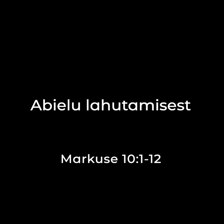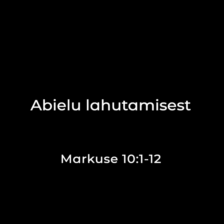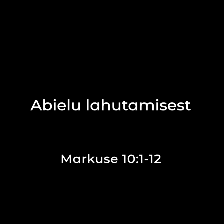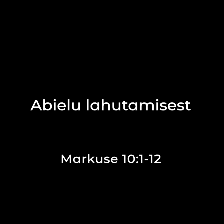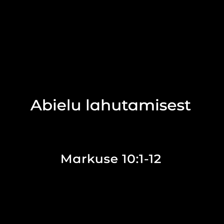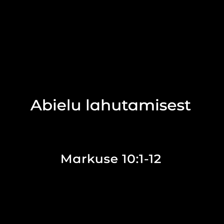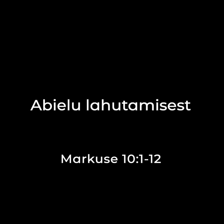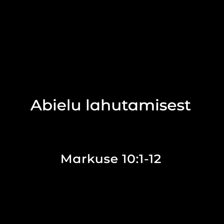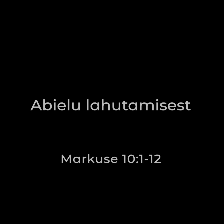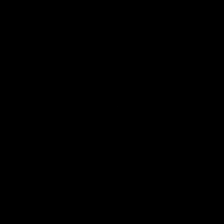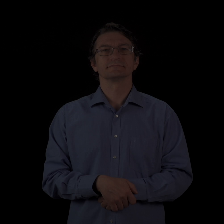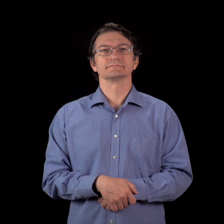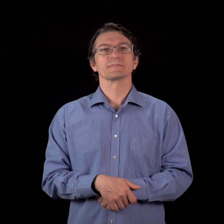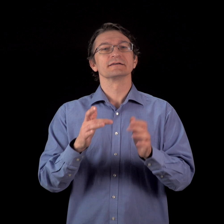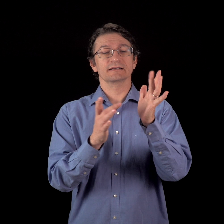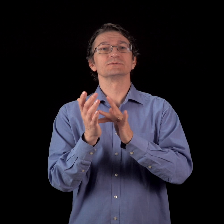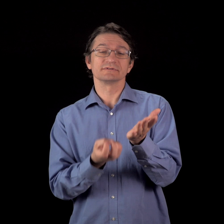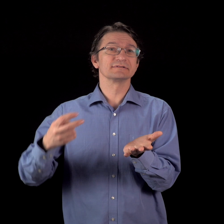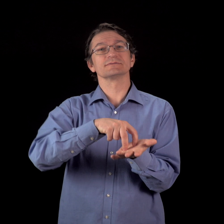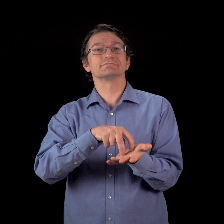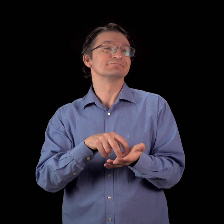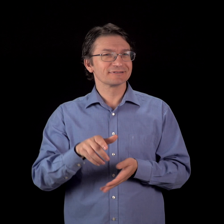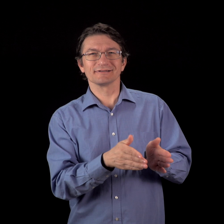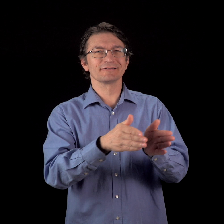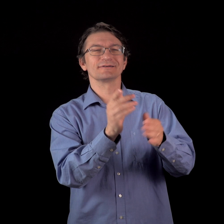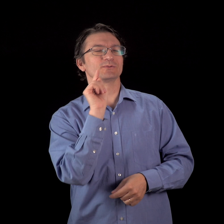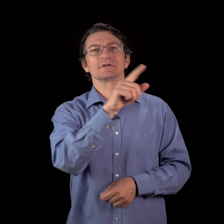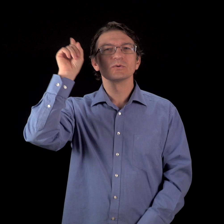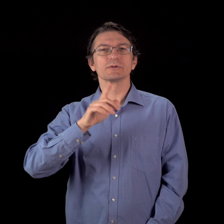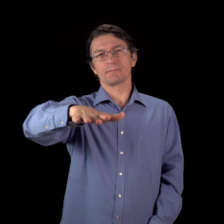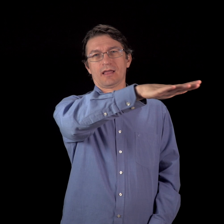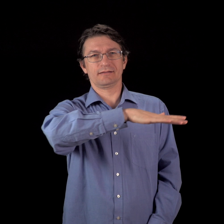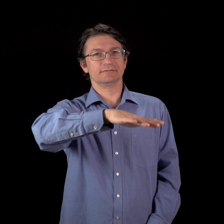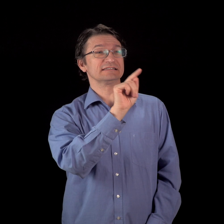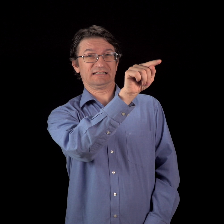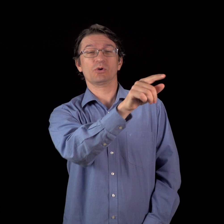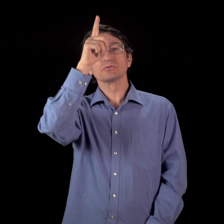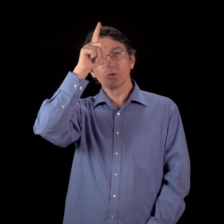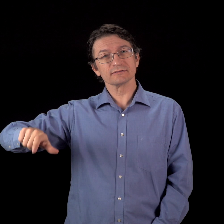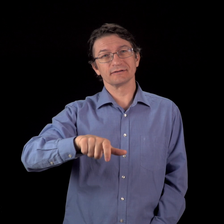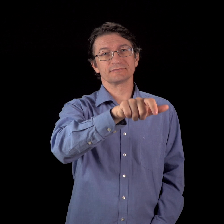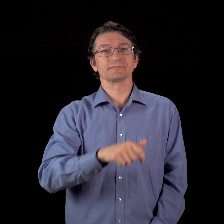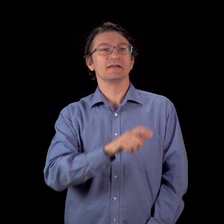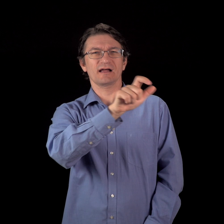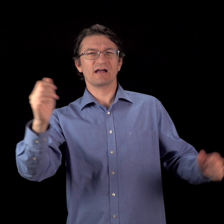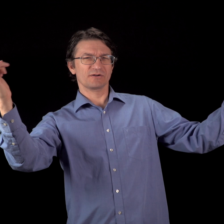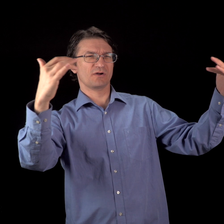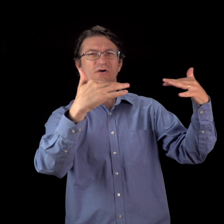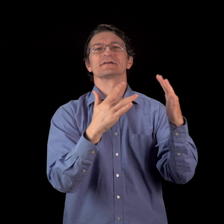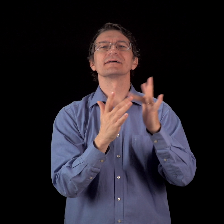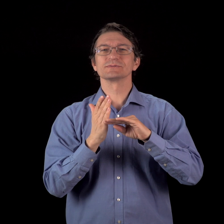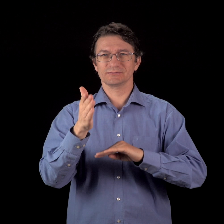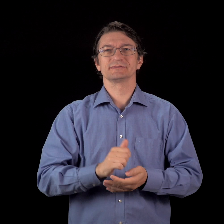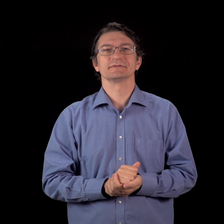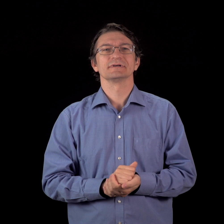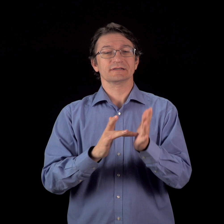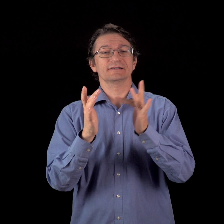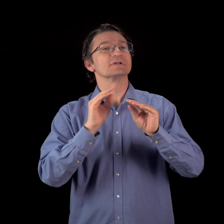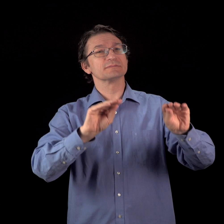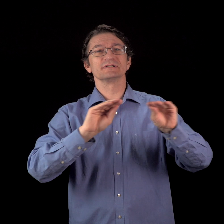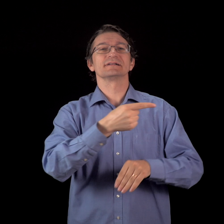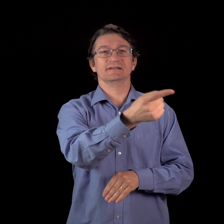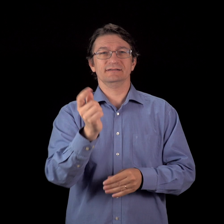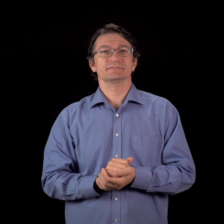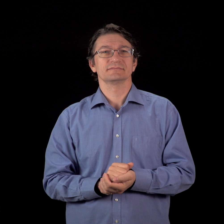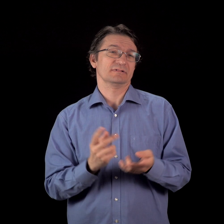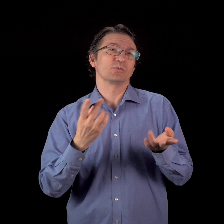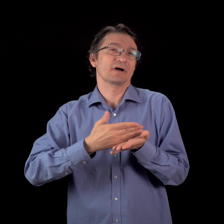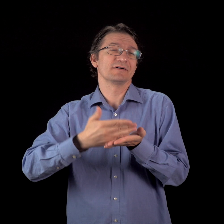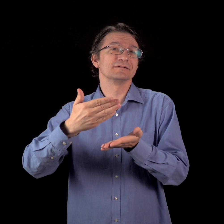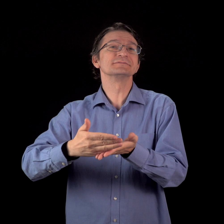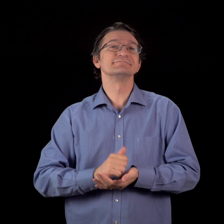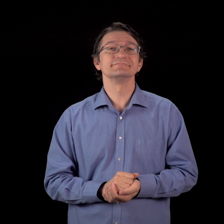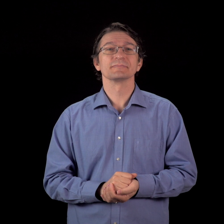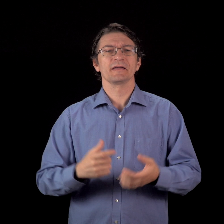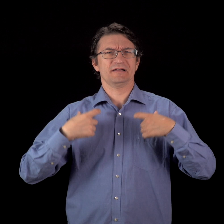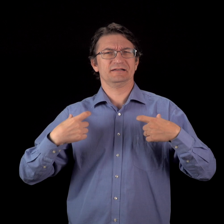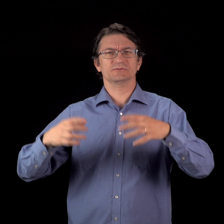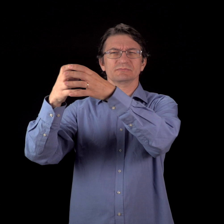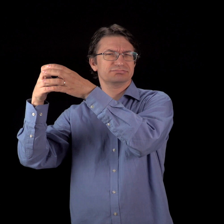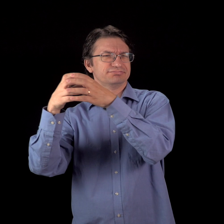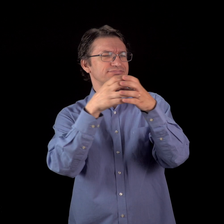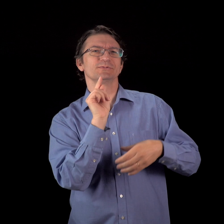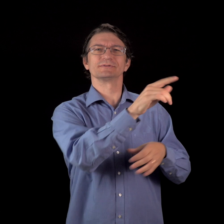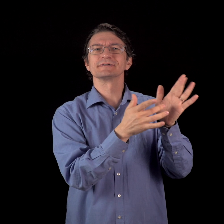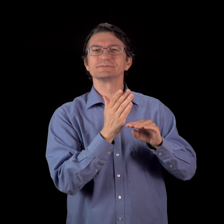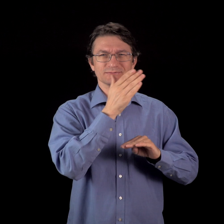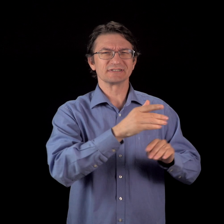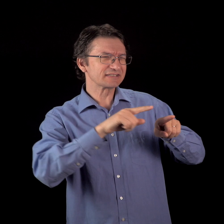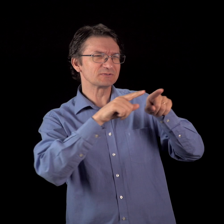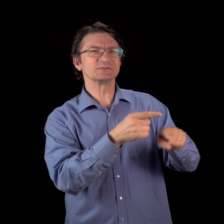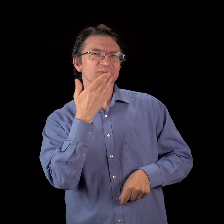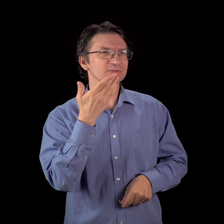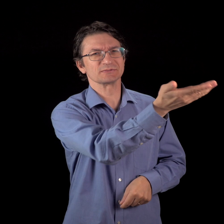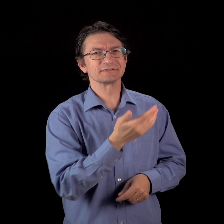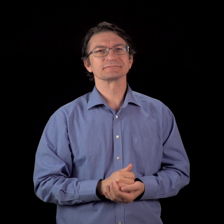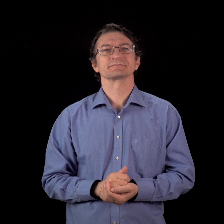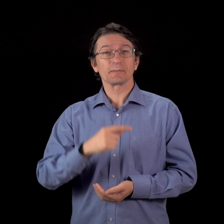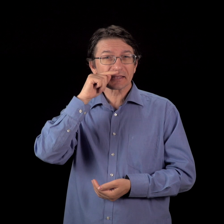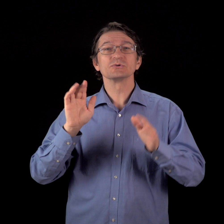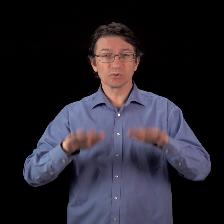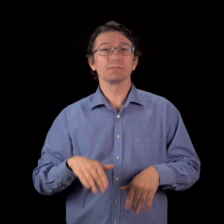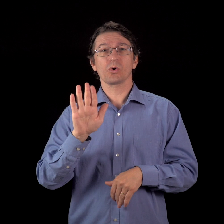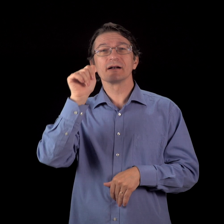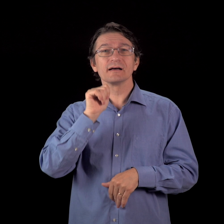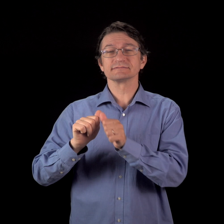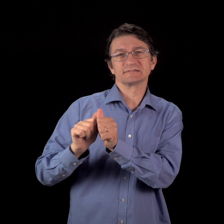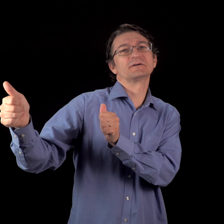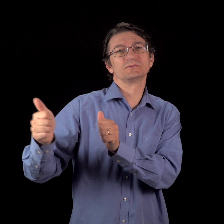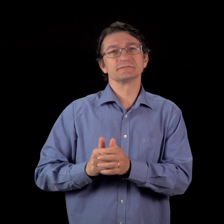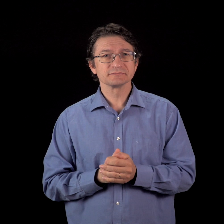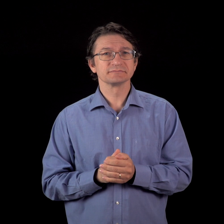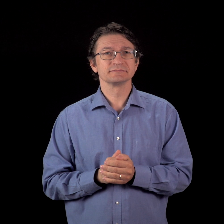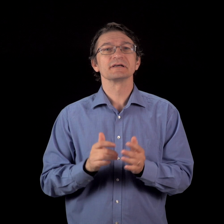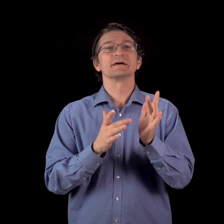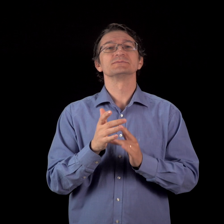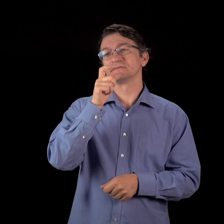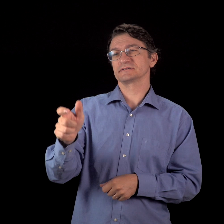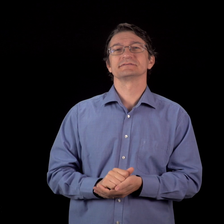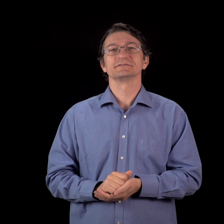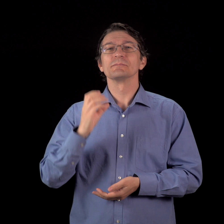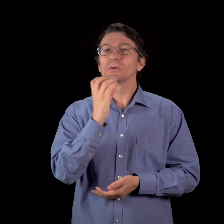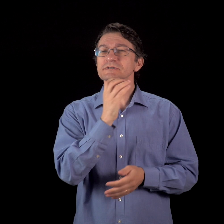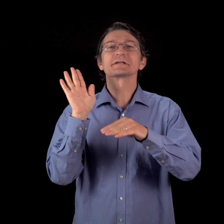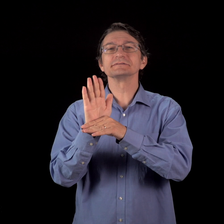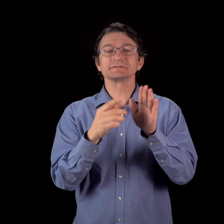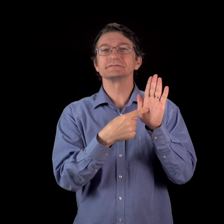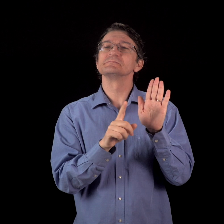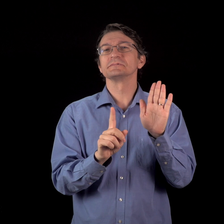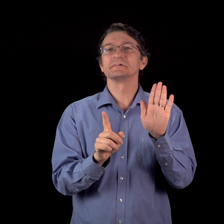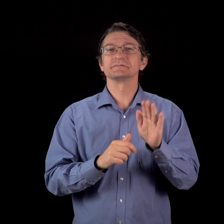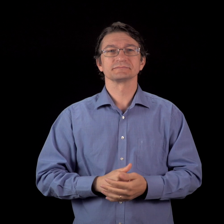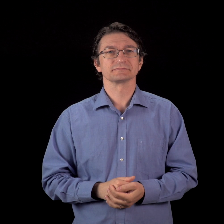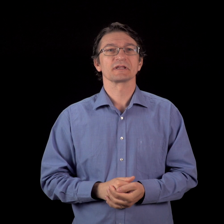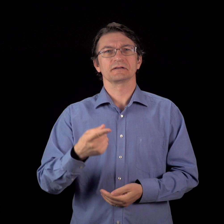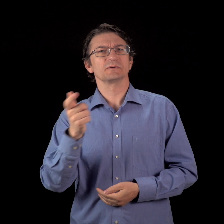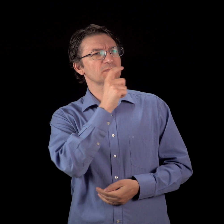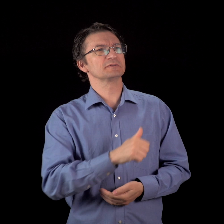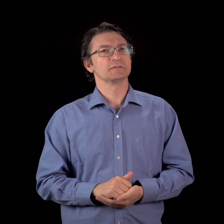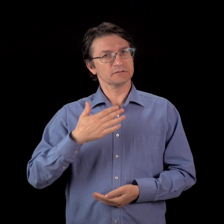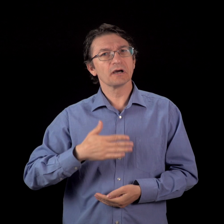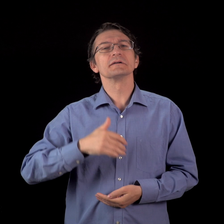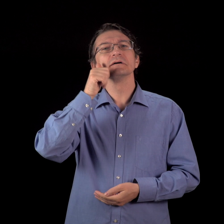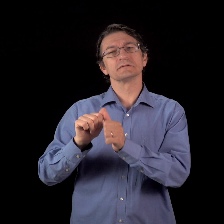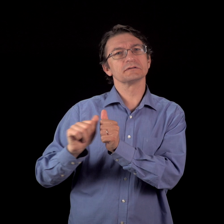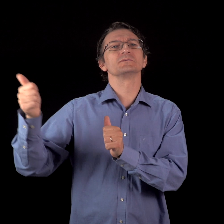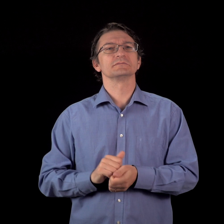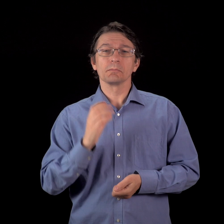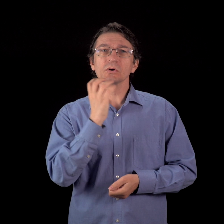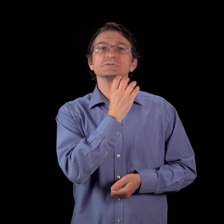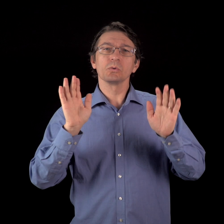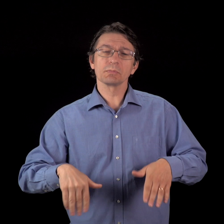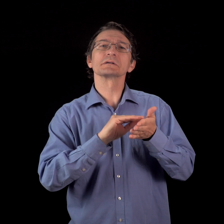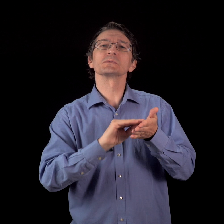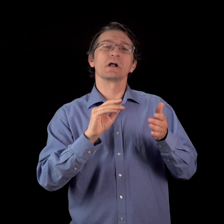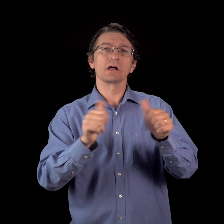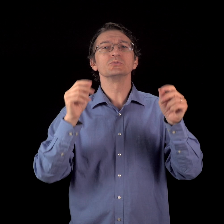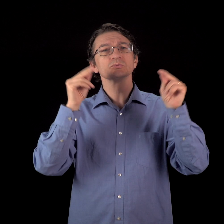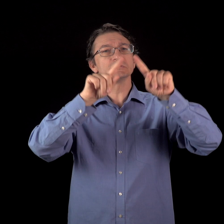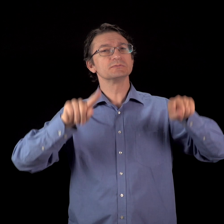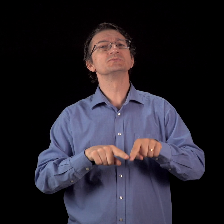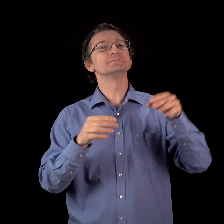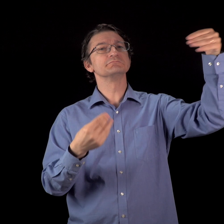Then Jesus left that place and went into the region of Judea, beyond the Jordan. Again the crowds came to Him and He taught them, as was His custom. Some Pharisees came to test Him. “Is it lawful for a man to divorce his wife?” they inquired. “What did Moses command you?” He replied. They answered, “Moses permitted a man to write his wife a certificate of divorce and send her away.”